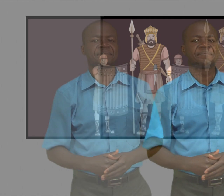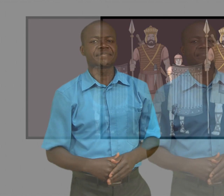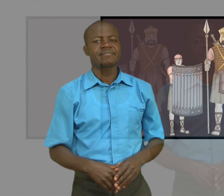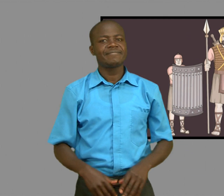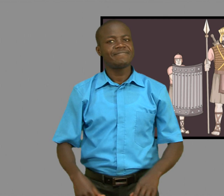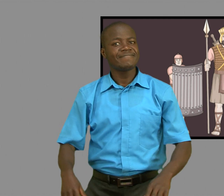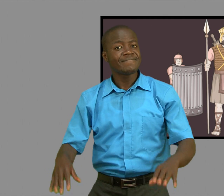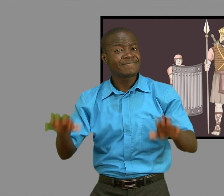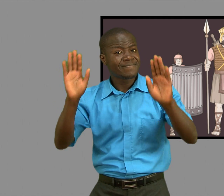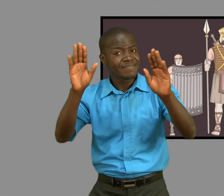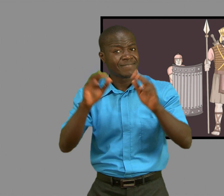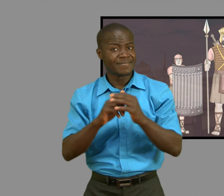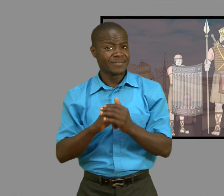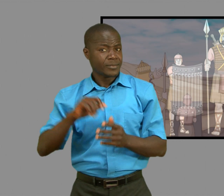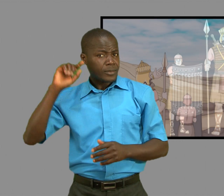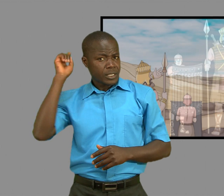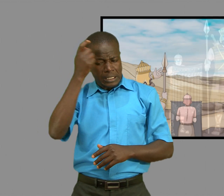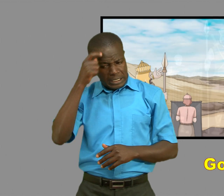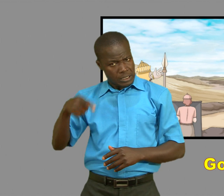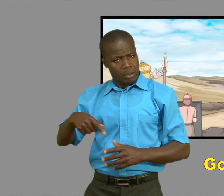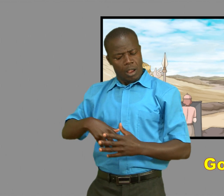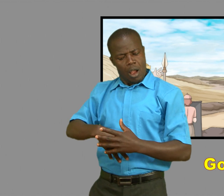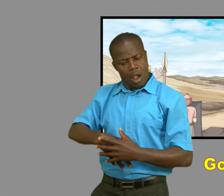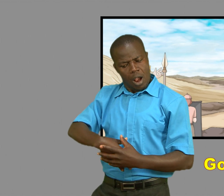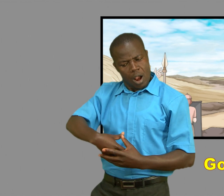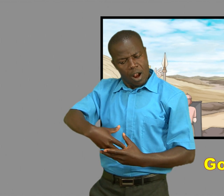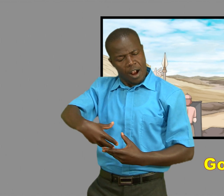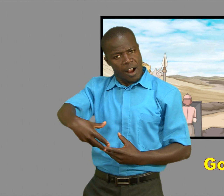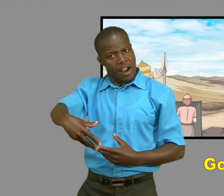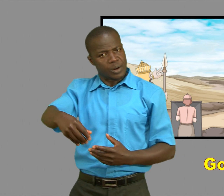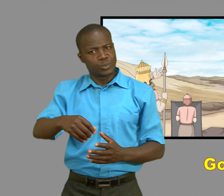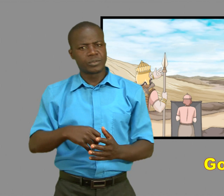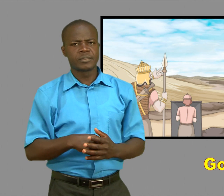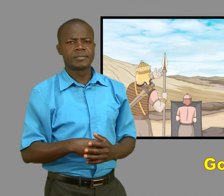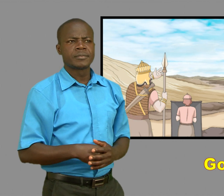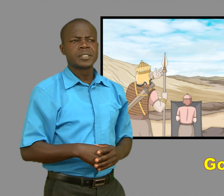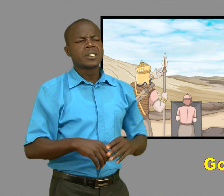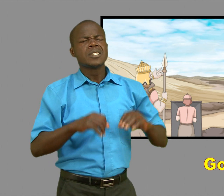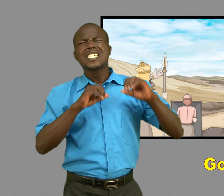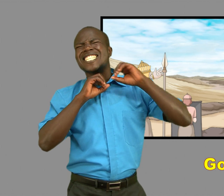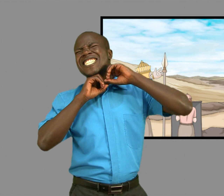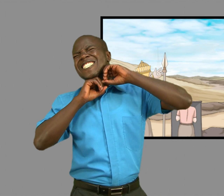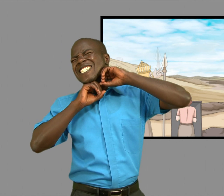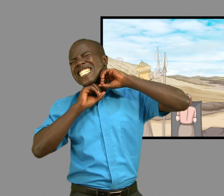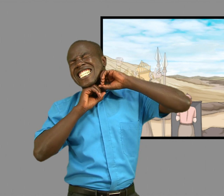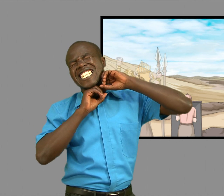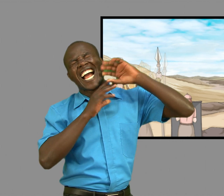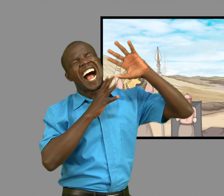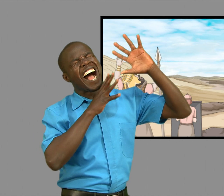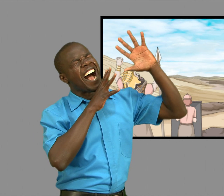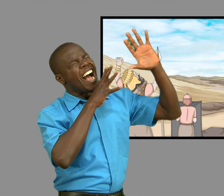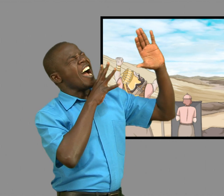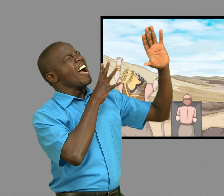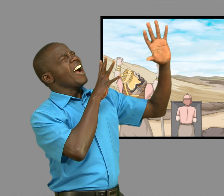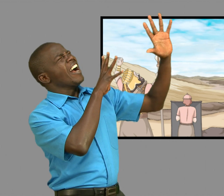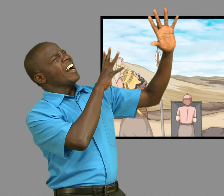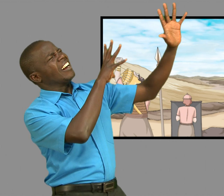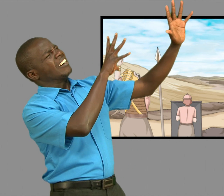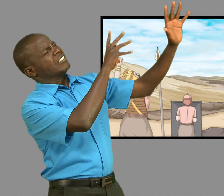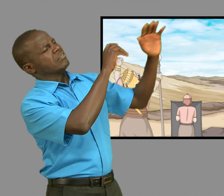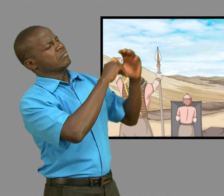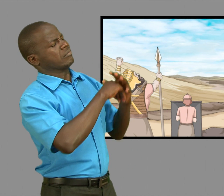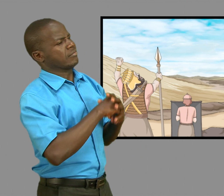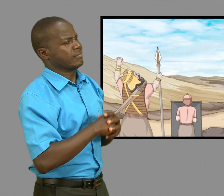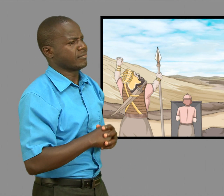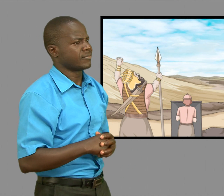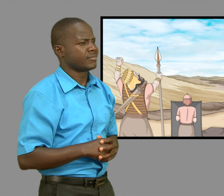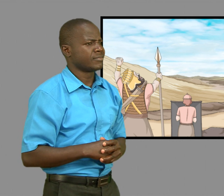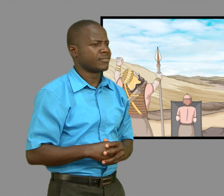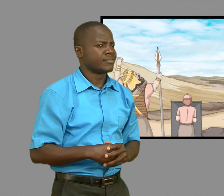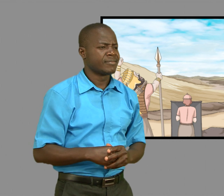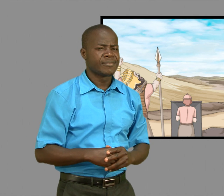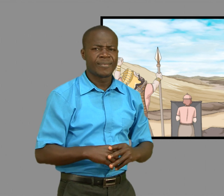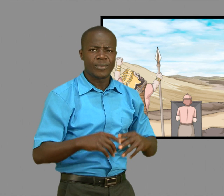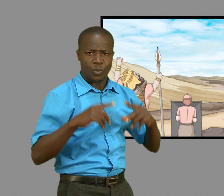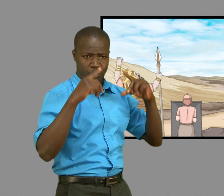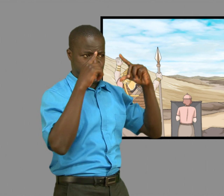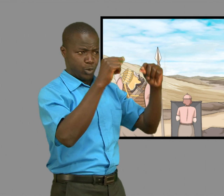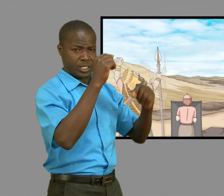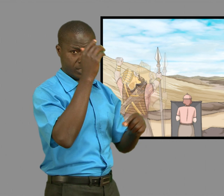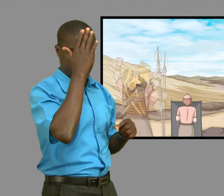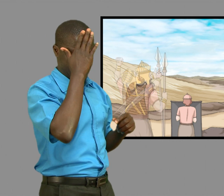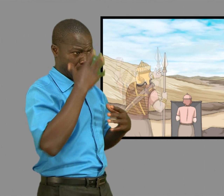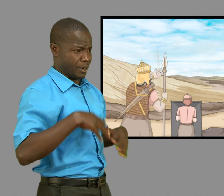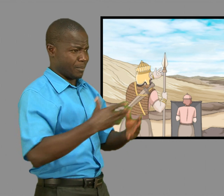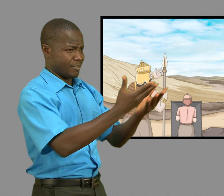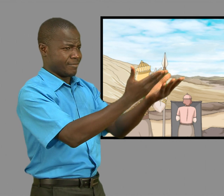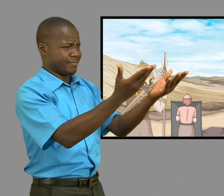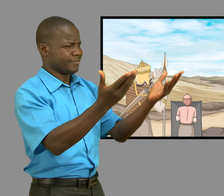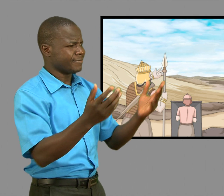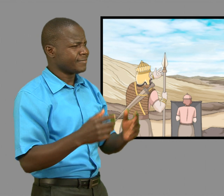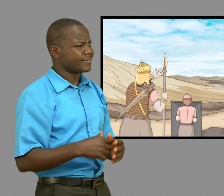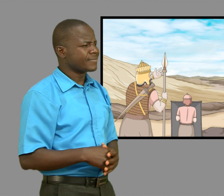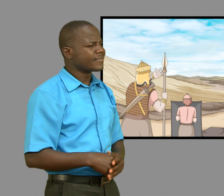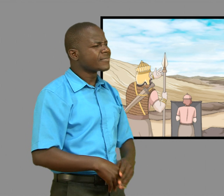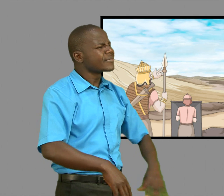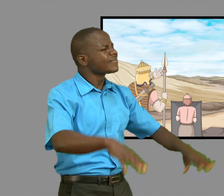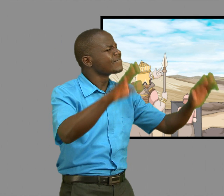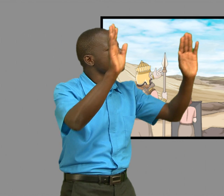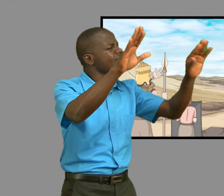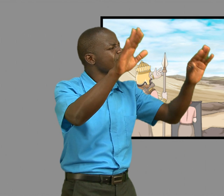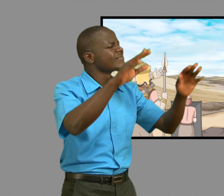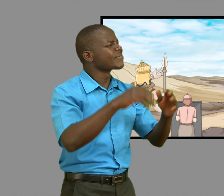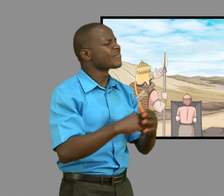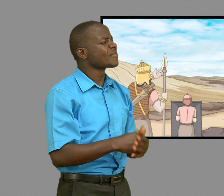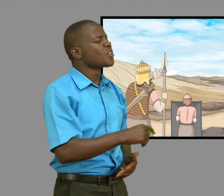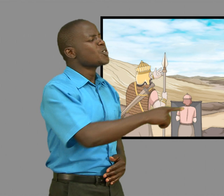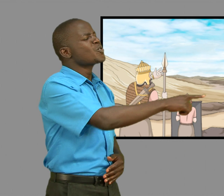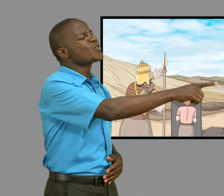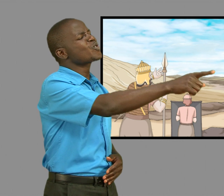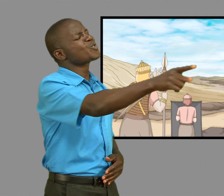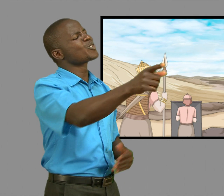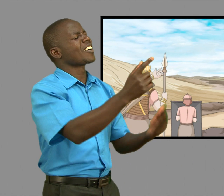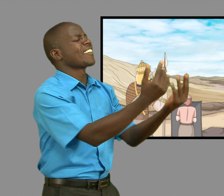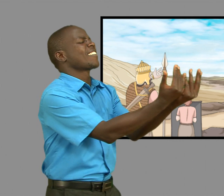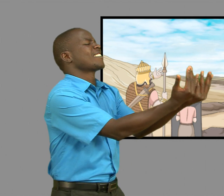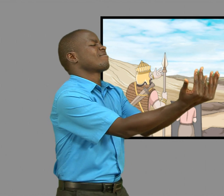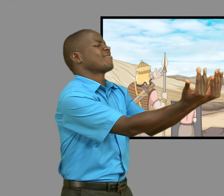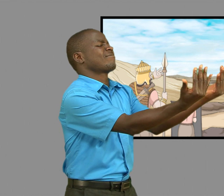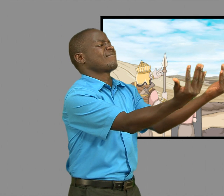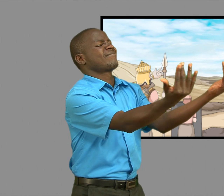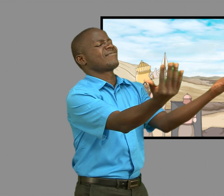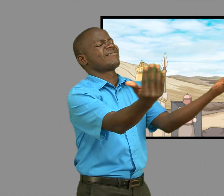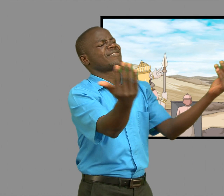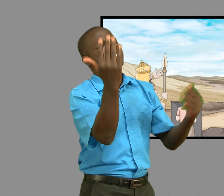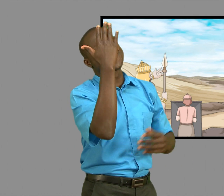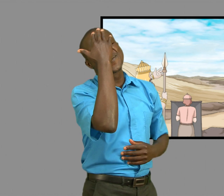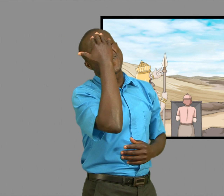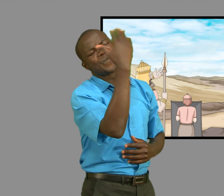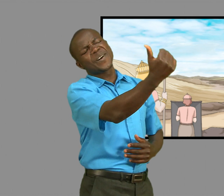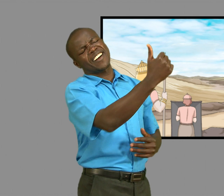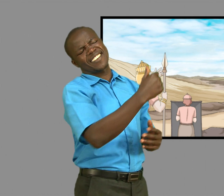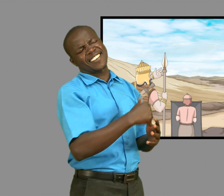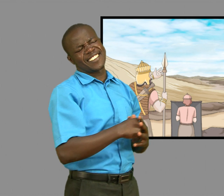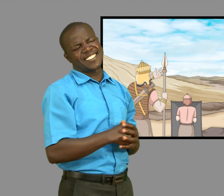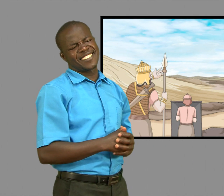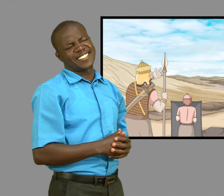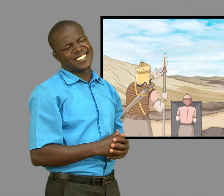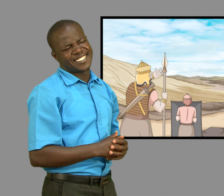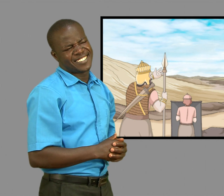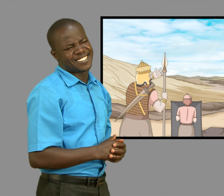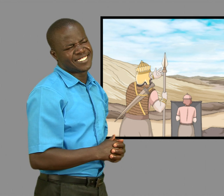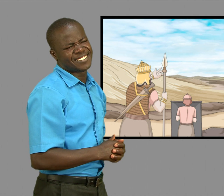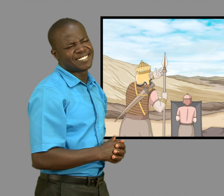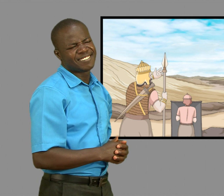And Goliath stood and shouted to the ranks of Israel, “Why do you come out and array yourselves for battle?